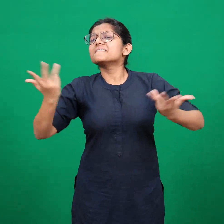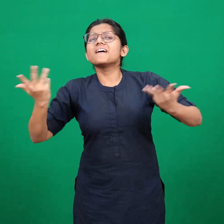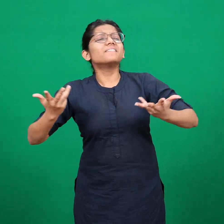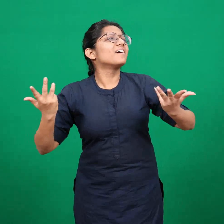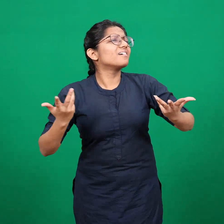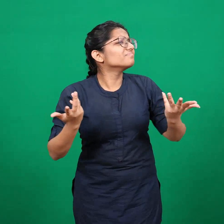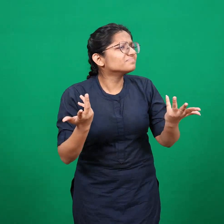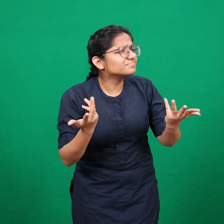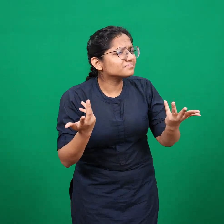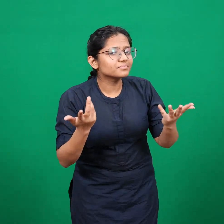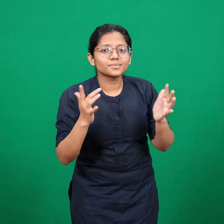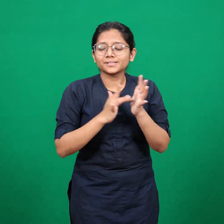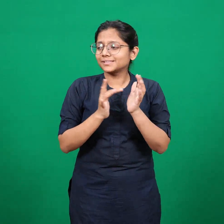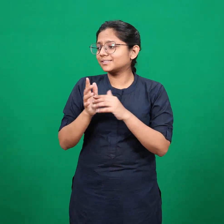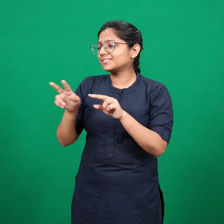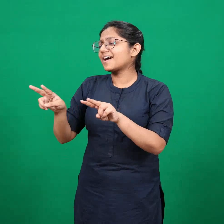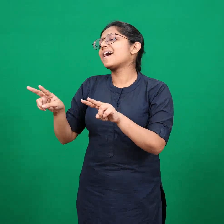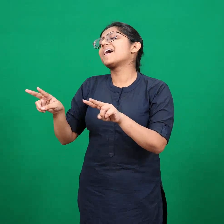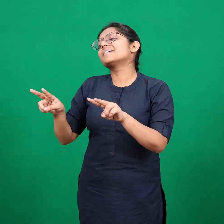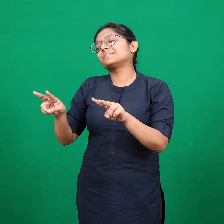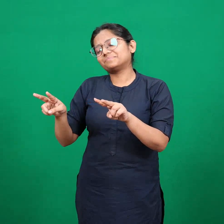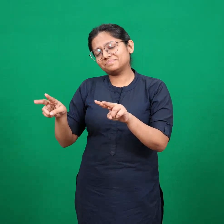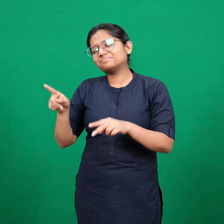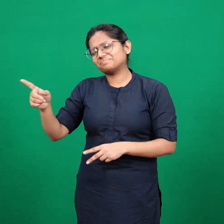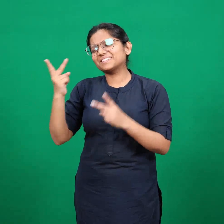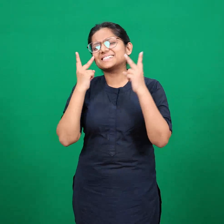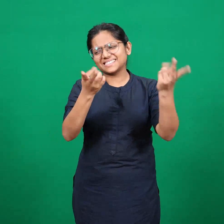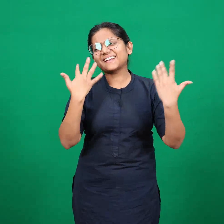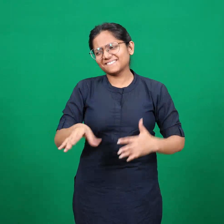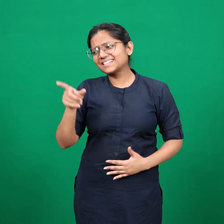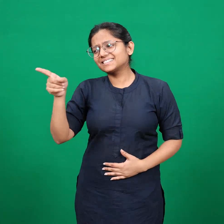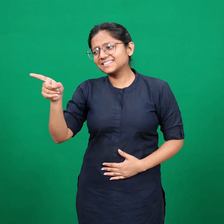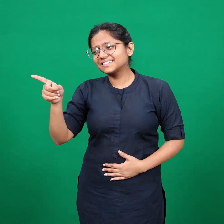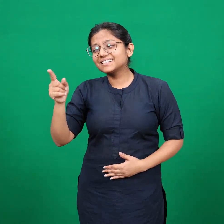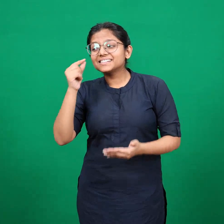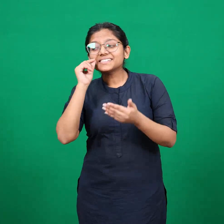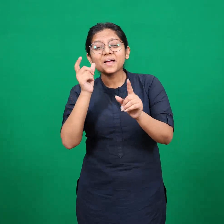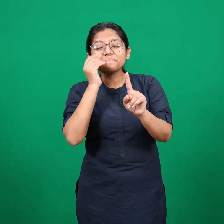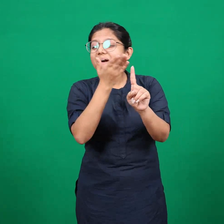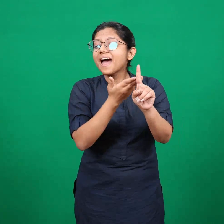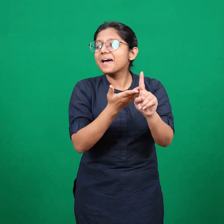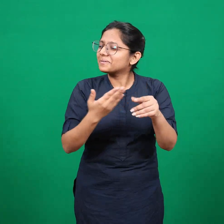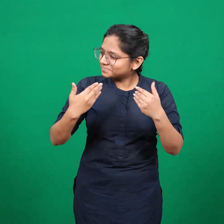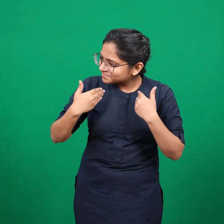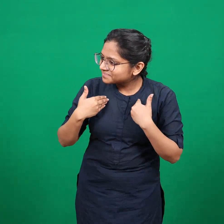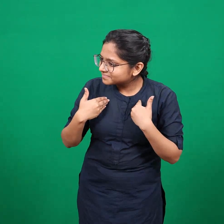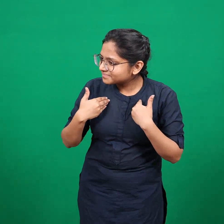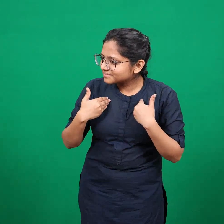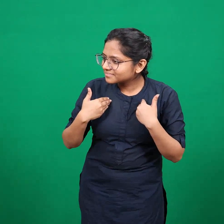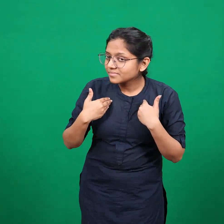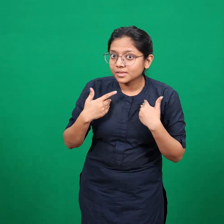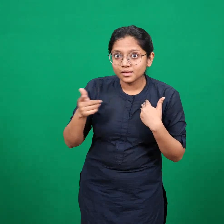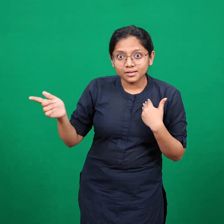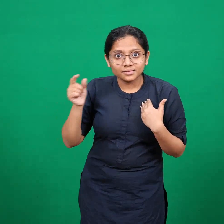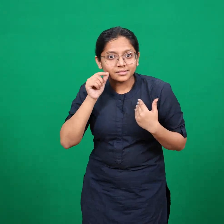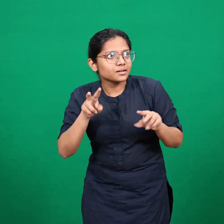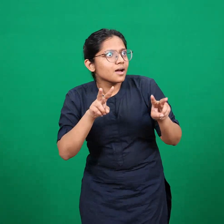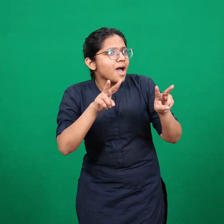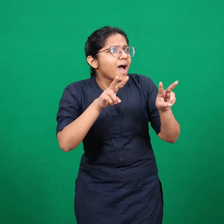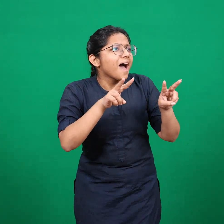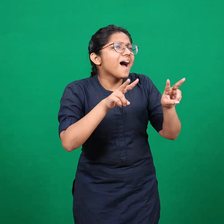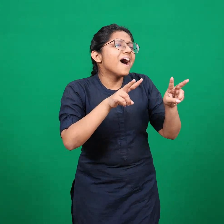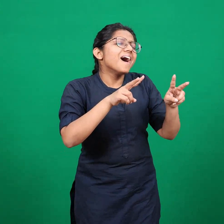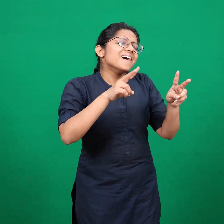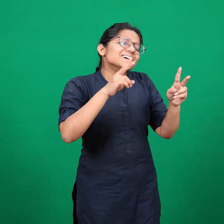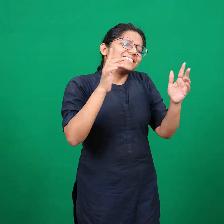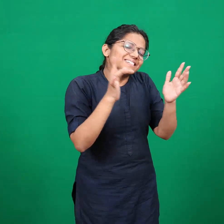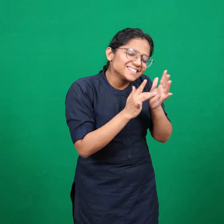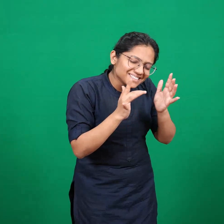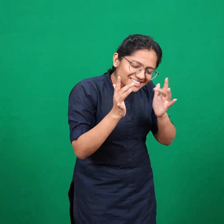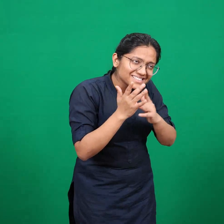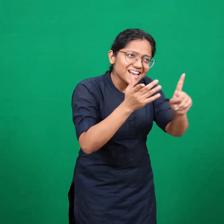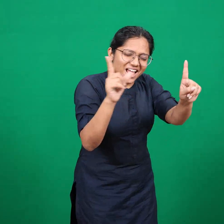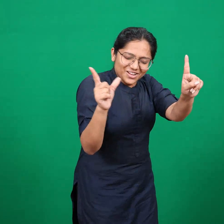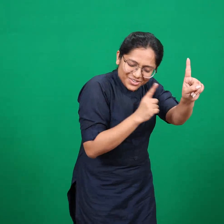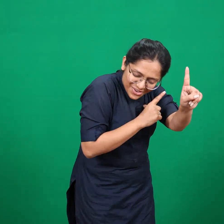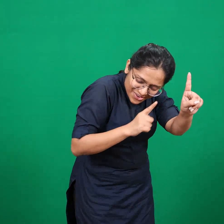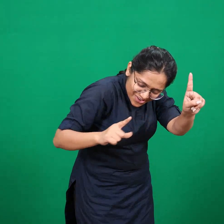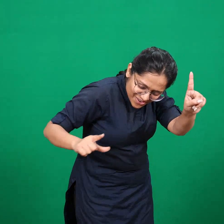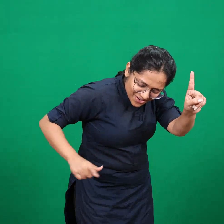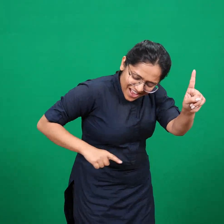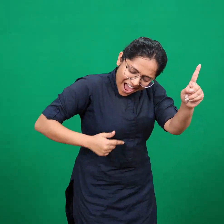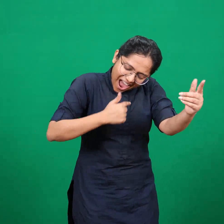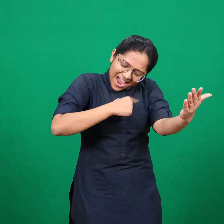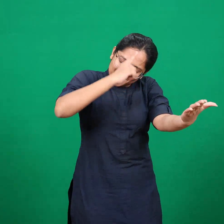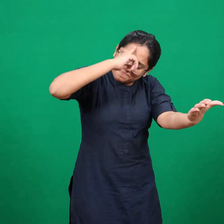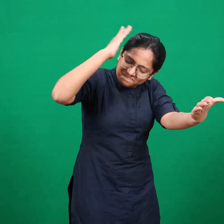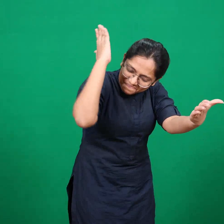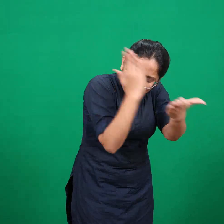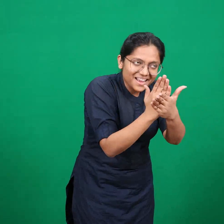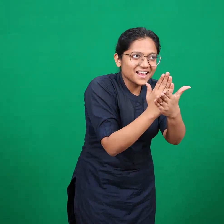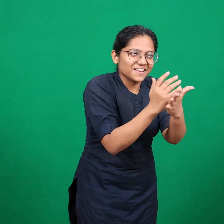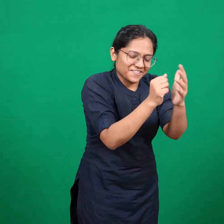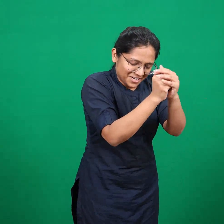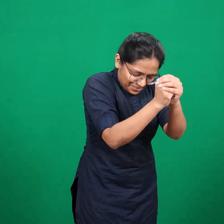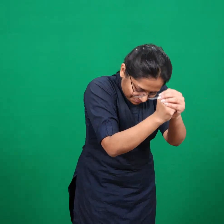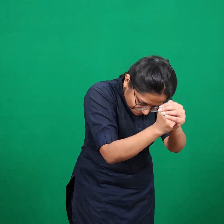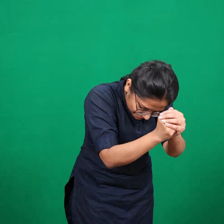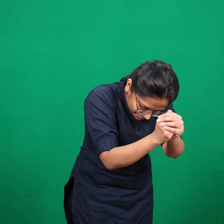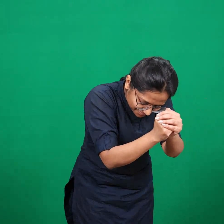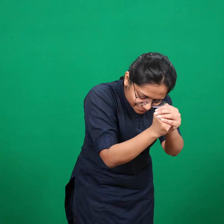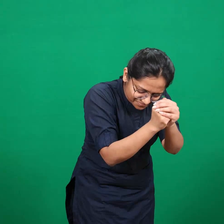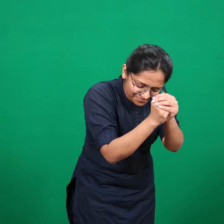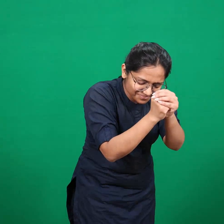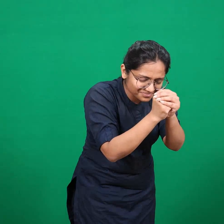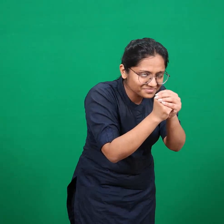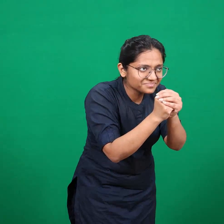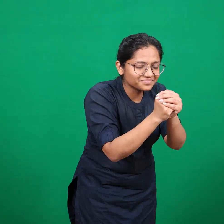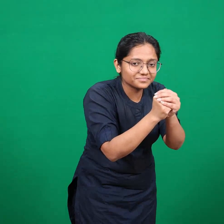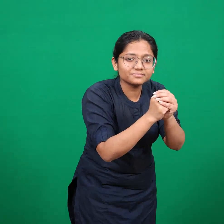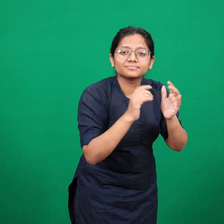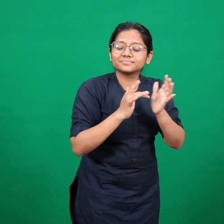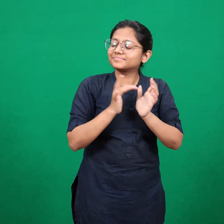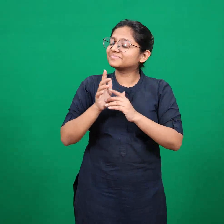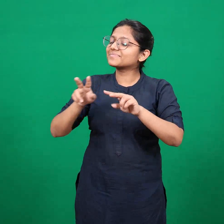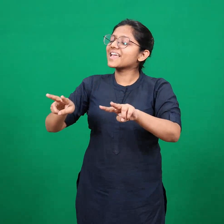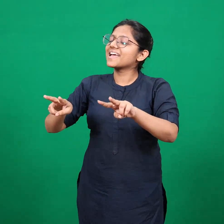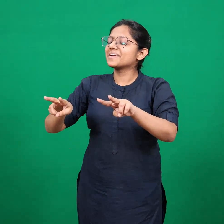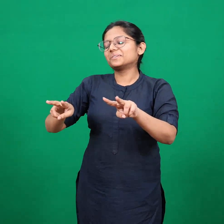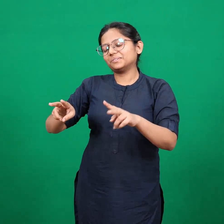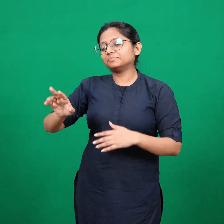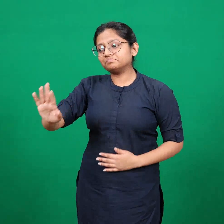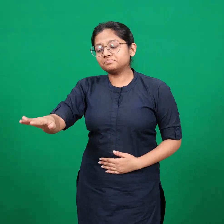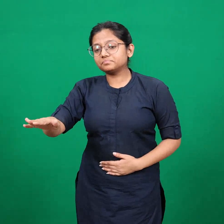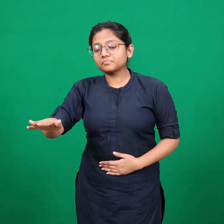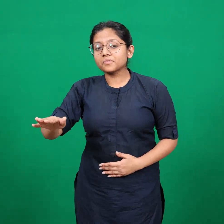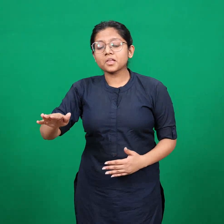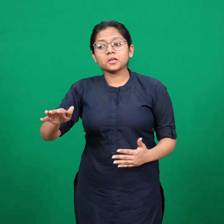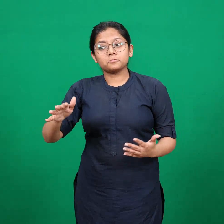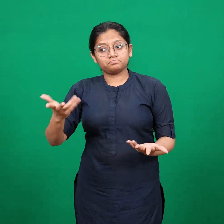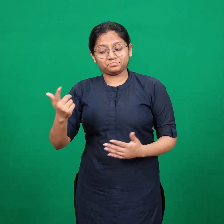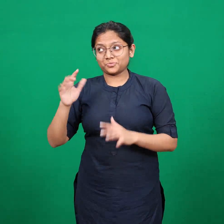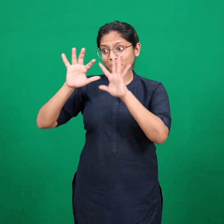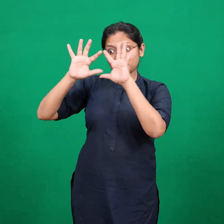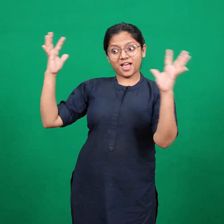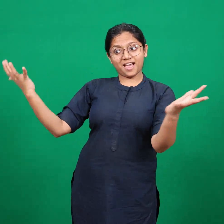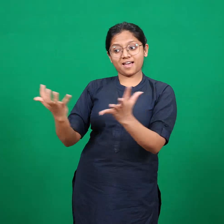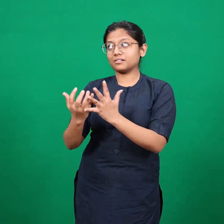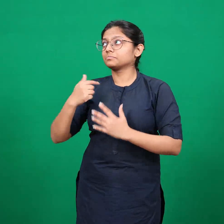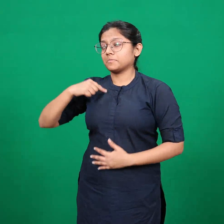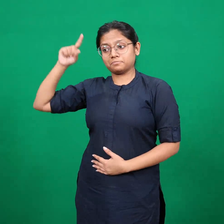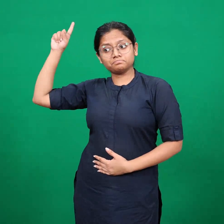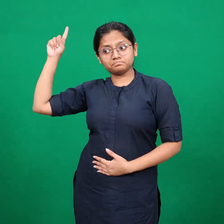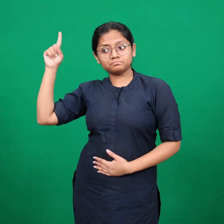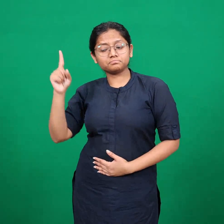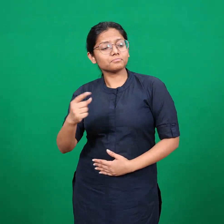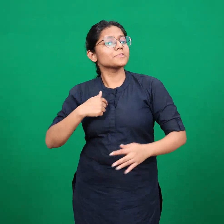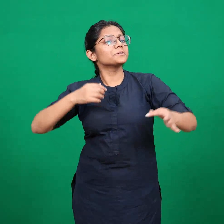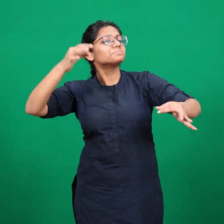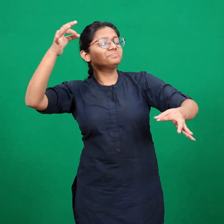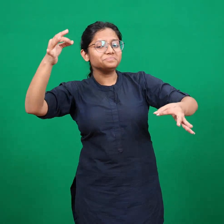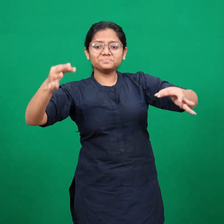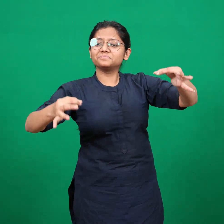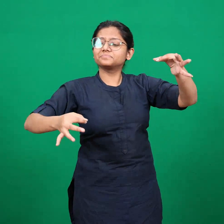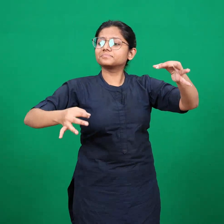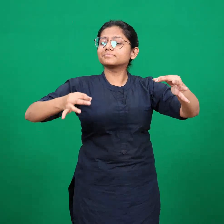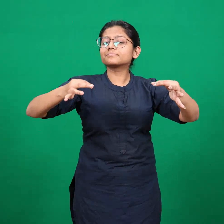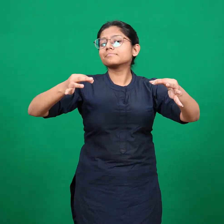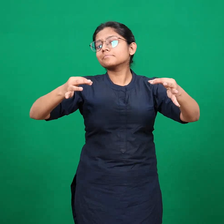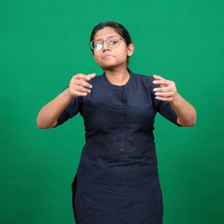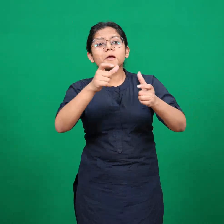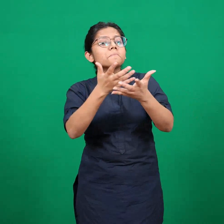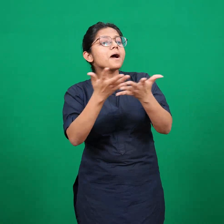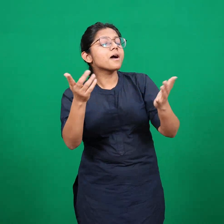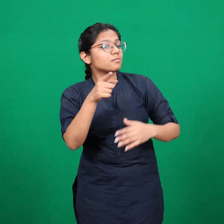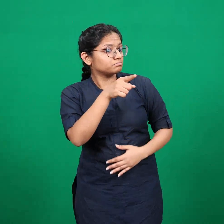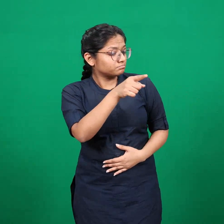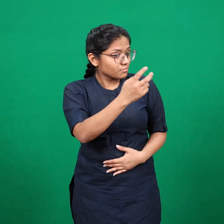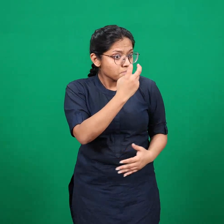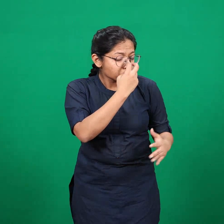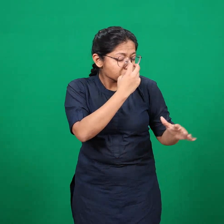"You have already seen Him," Jesus answered. " He is the One speaking with you." "Lord, I believe," he said. And he worshiped Jesus.